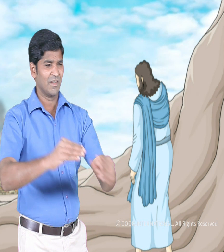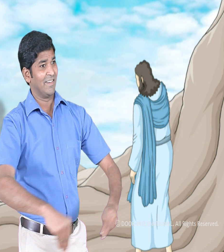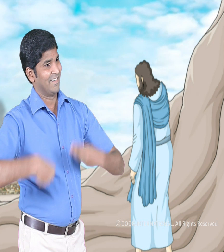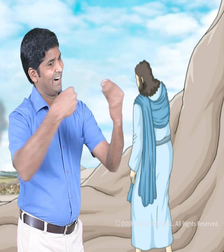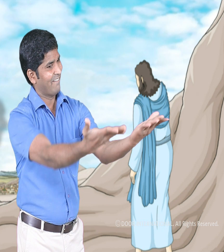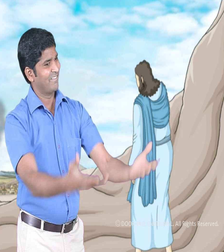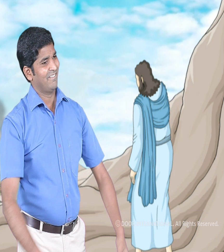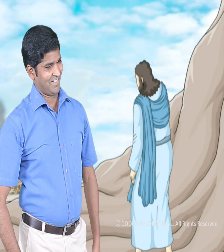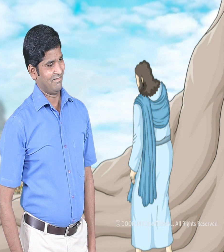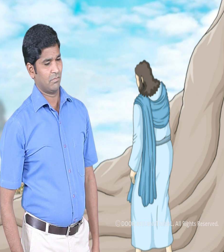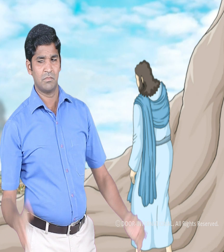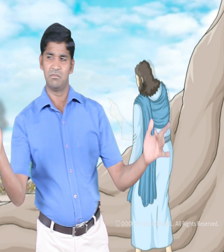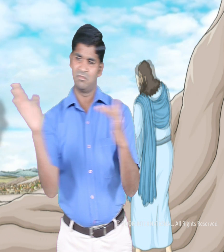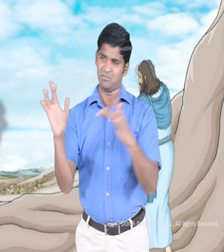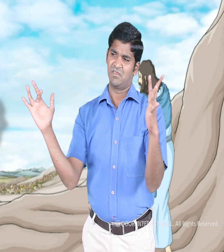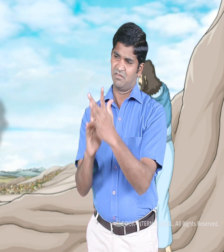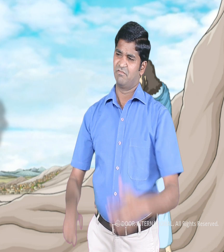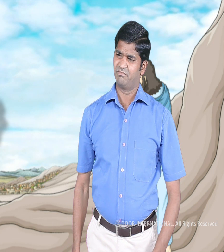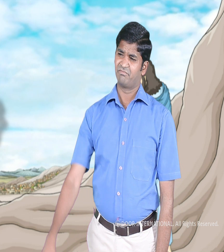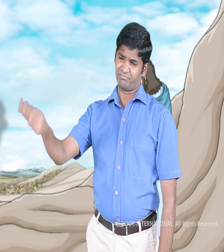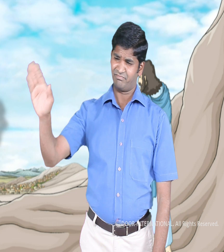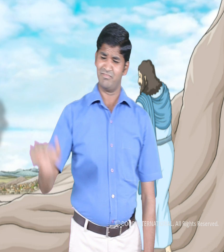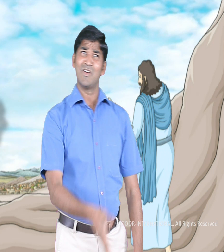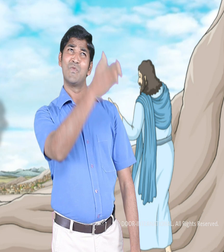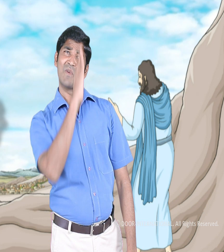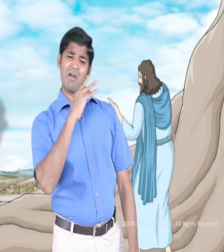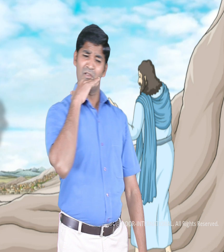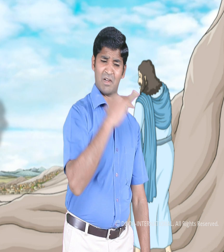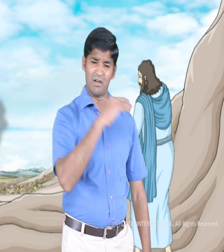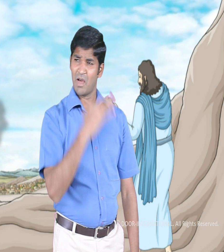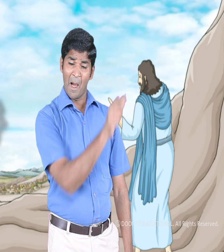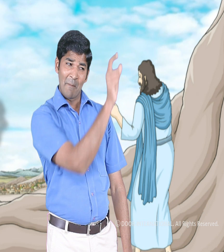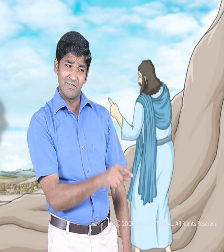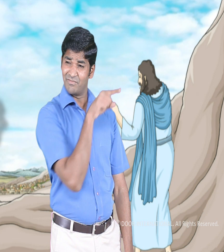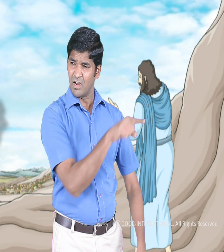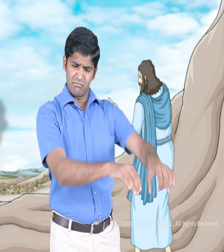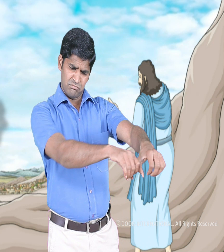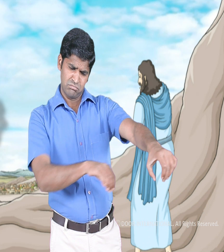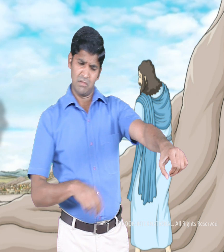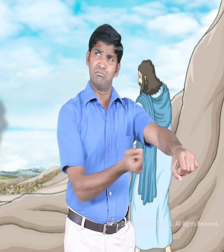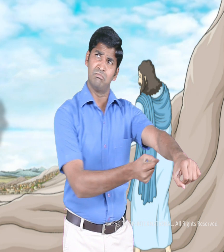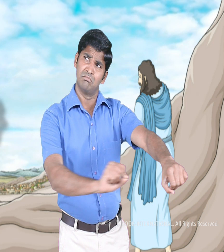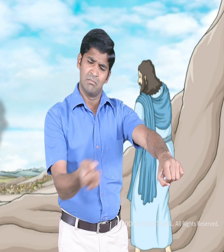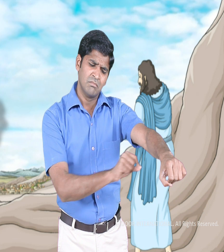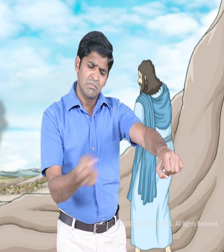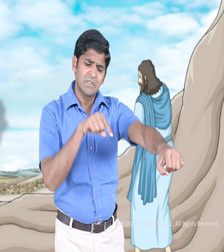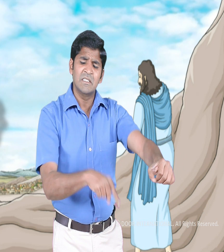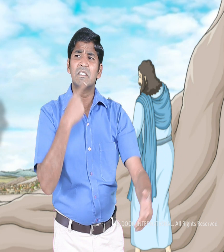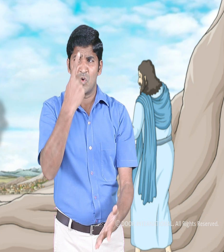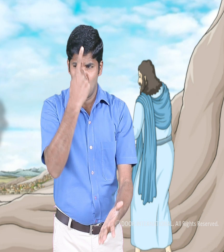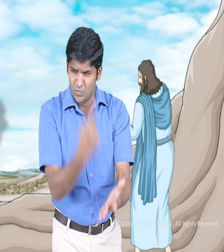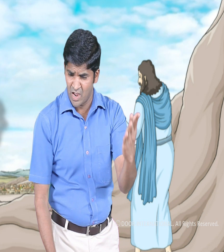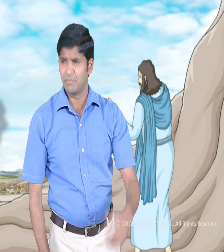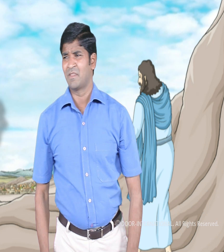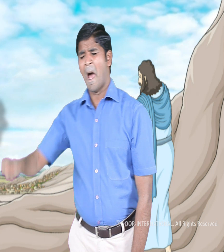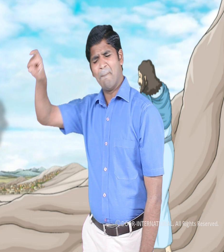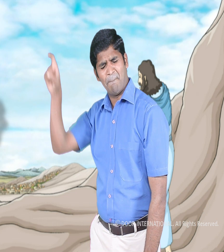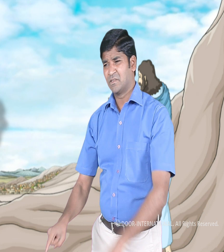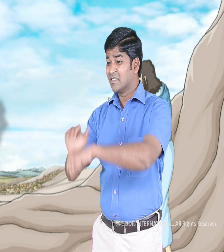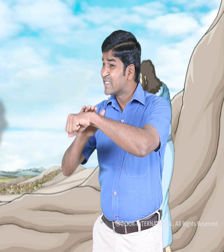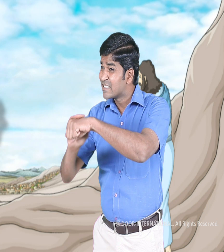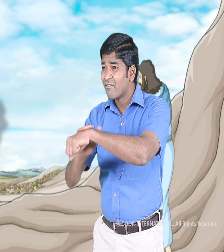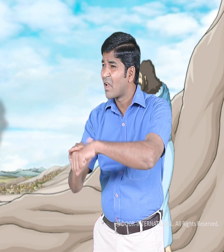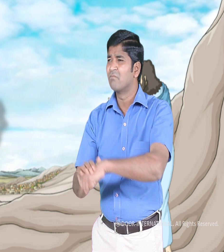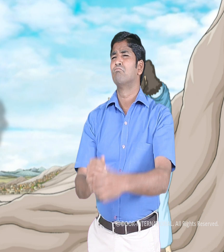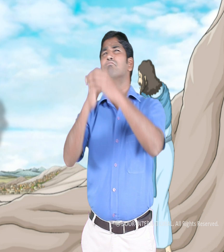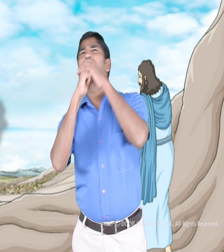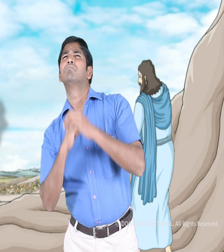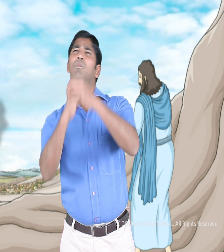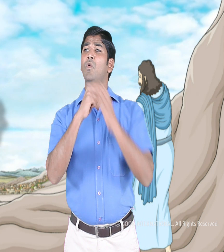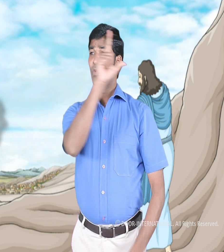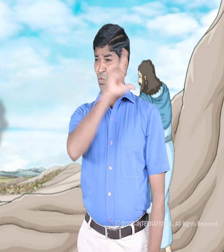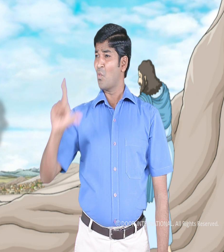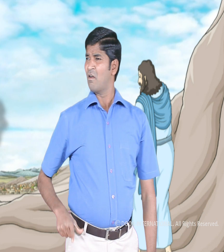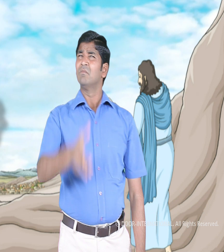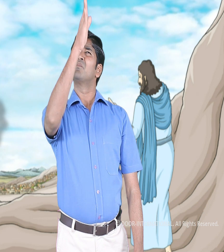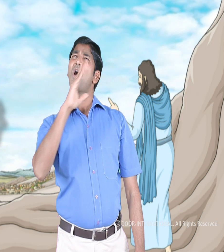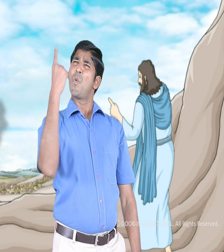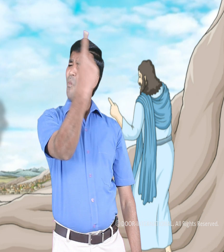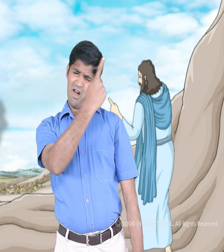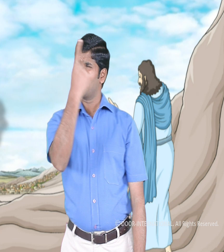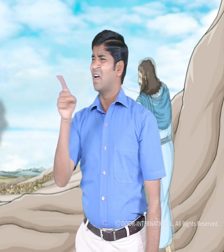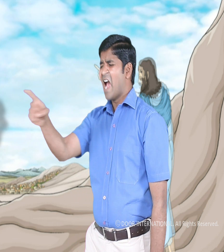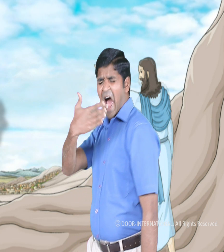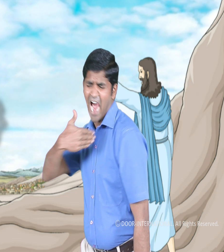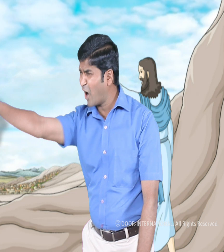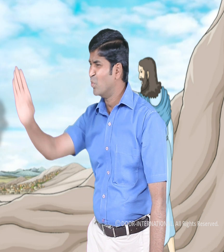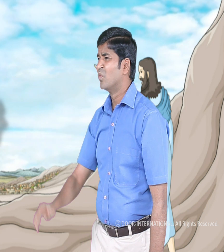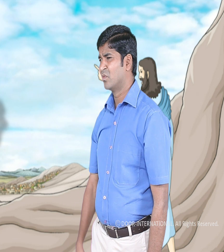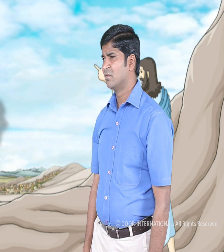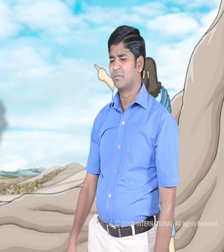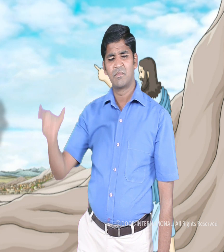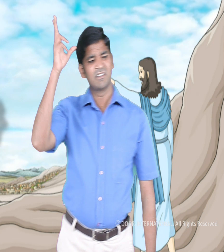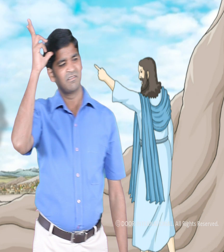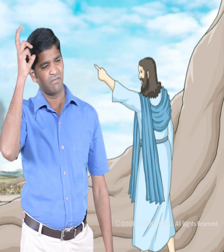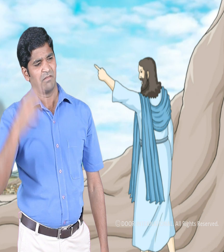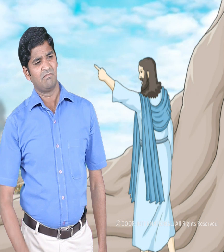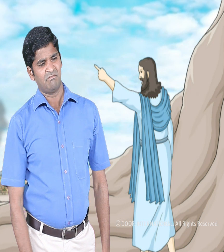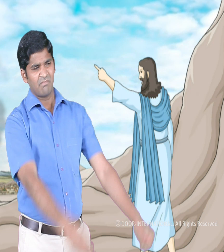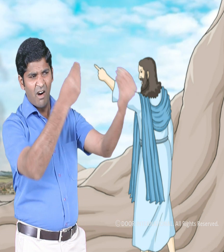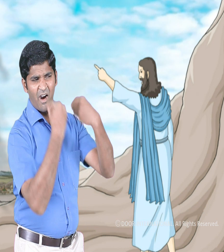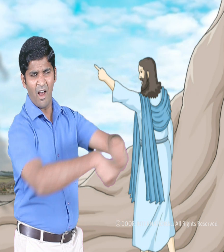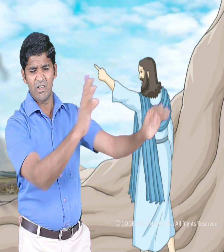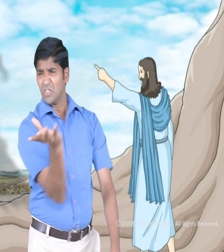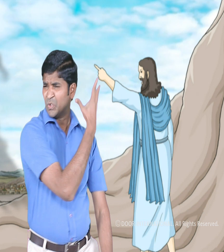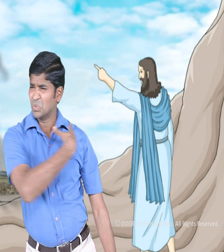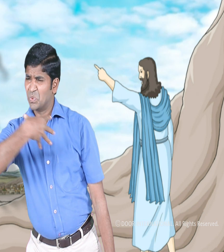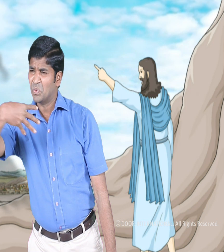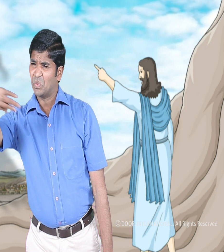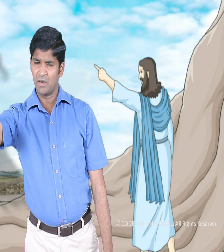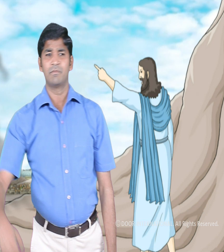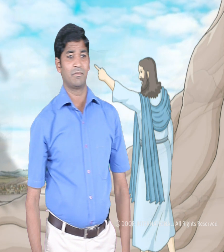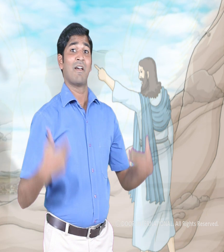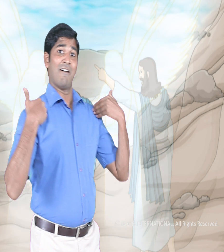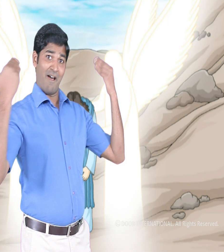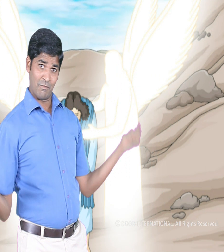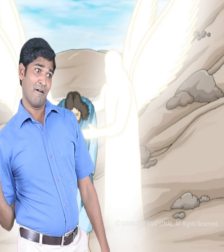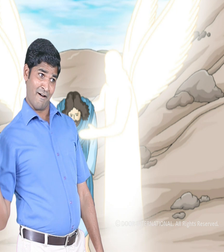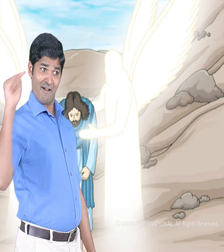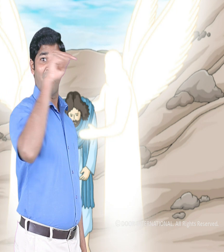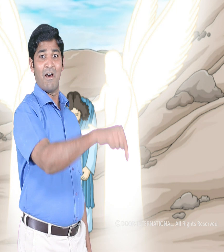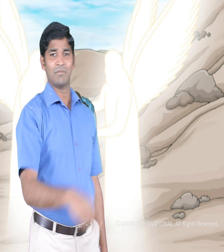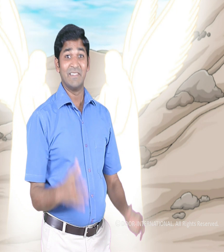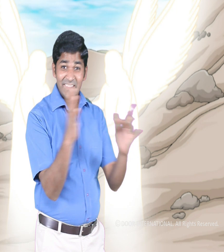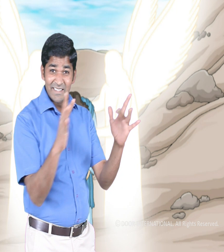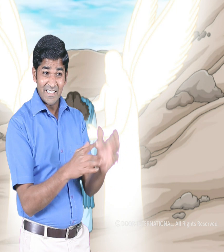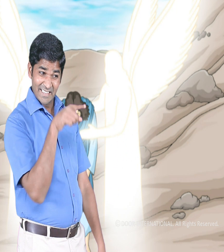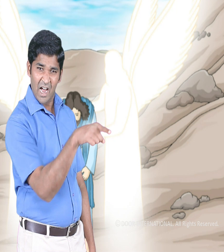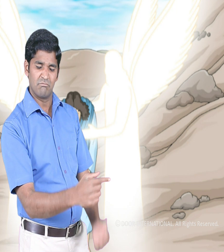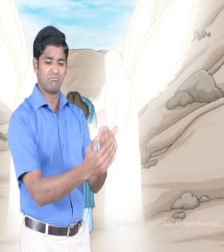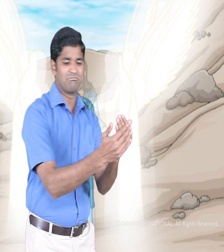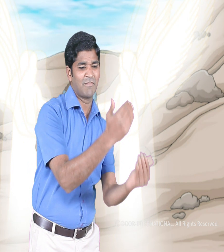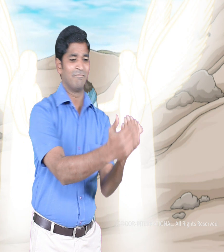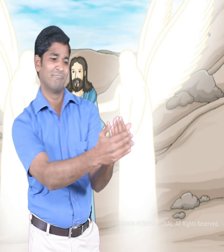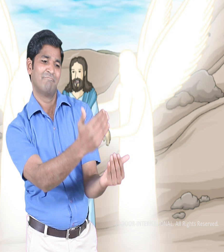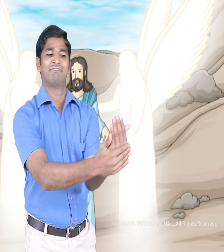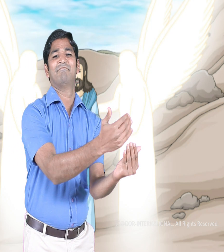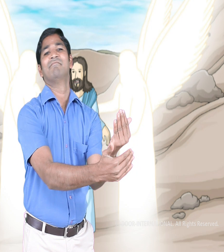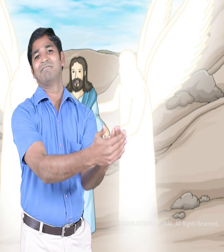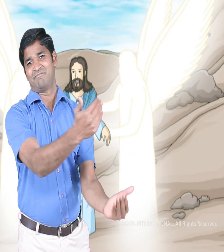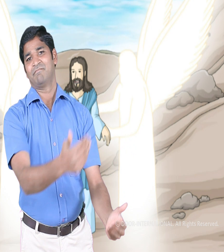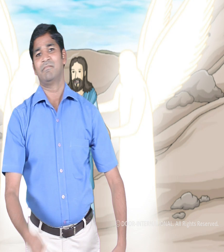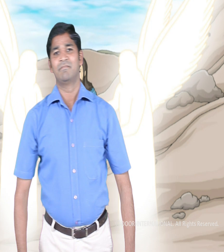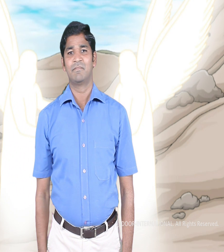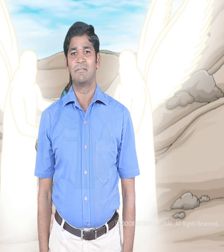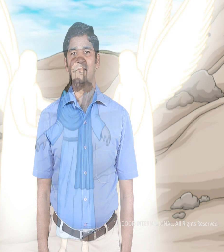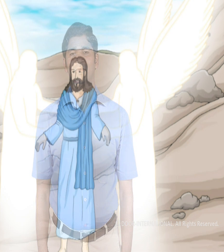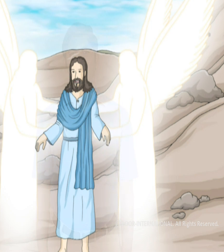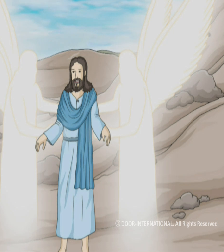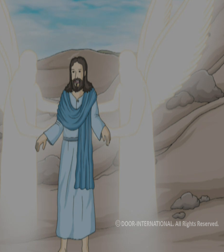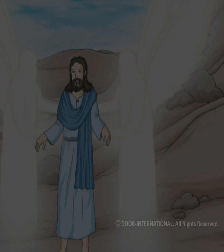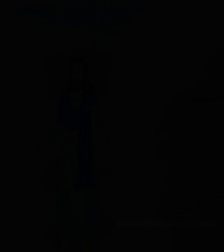“For it is written: ‘Worship the Lord your God and serve Him only.’” Then the devil left Him, and angels came and ministered to Him.